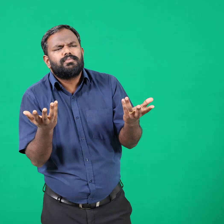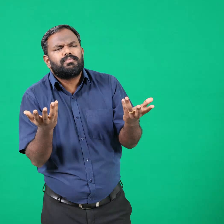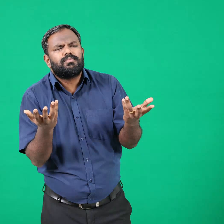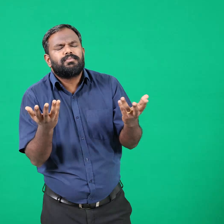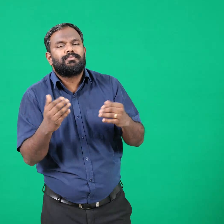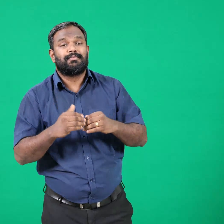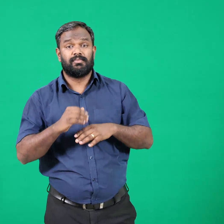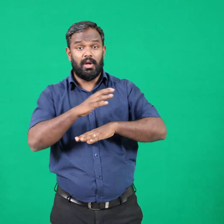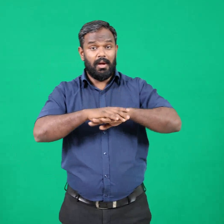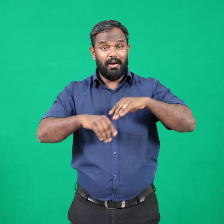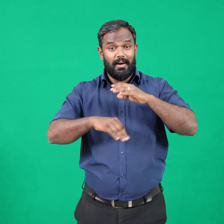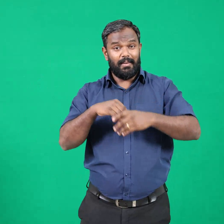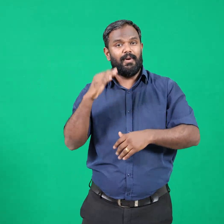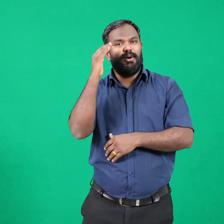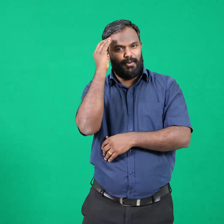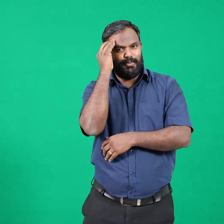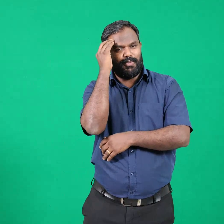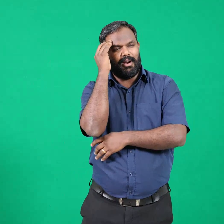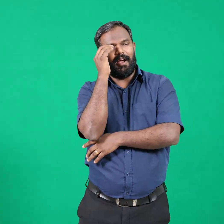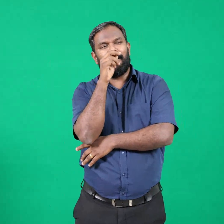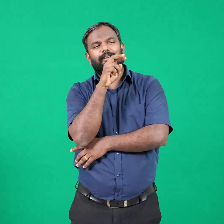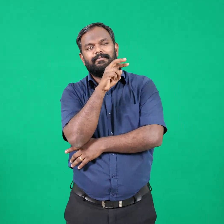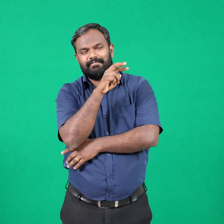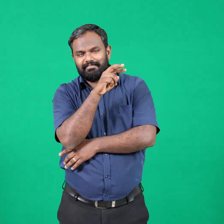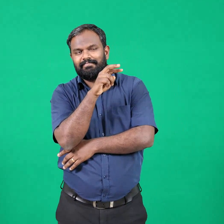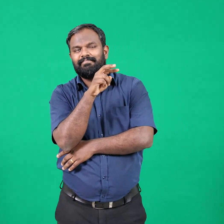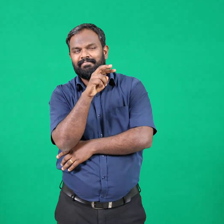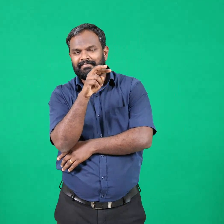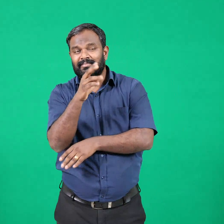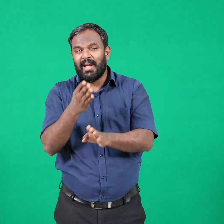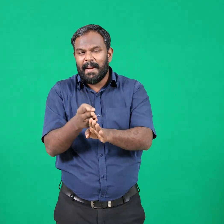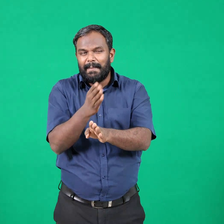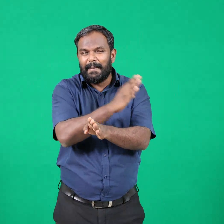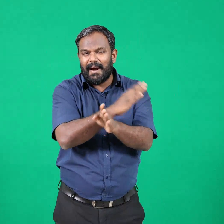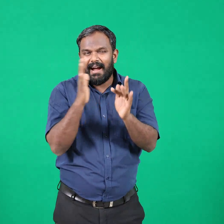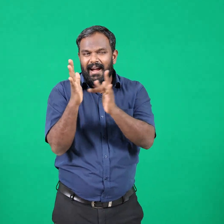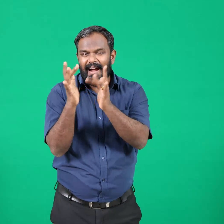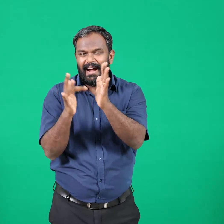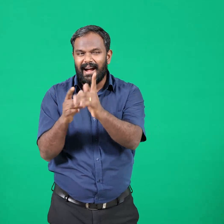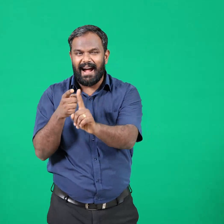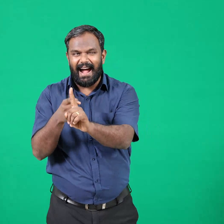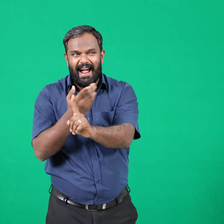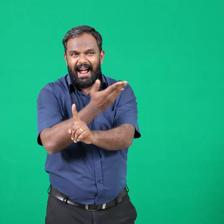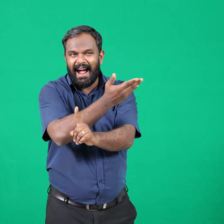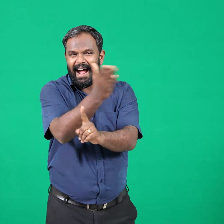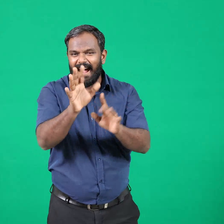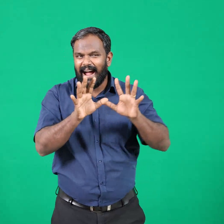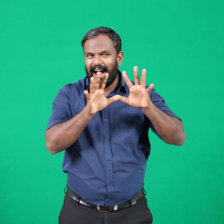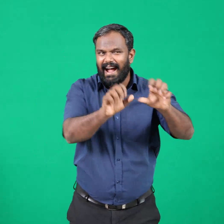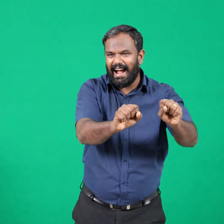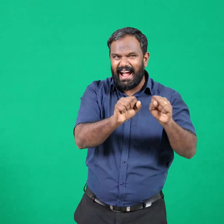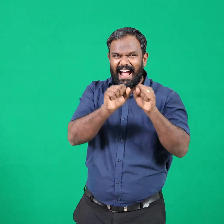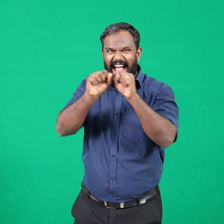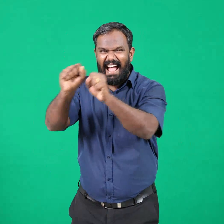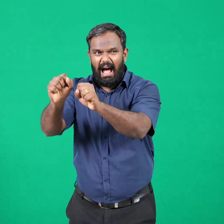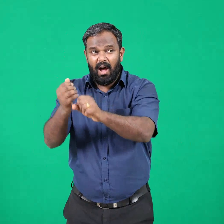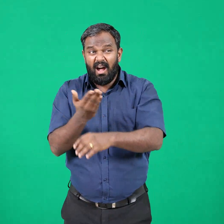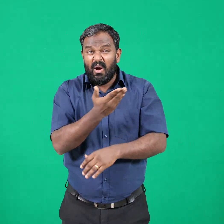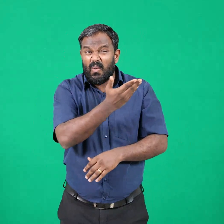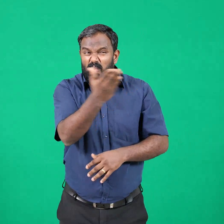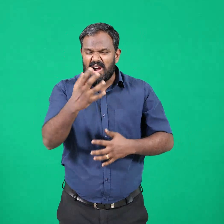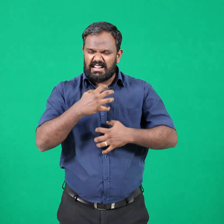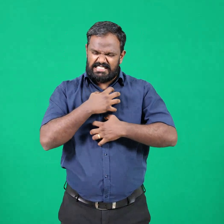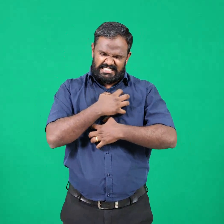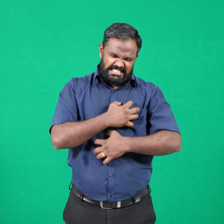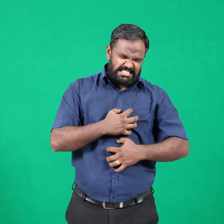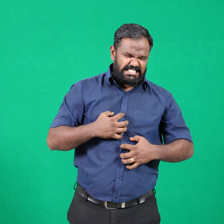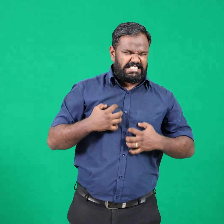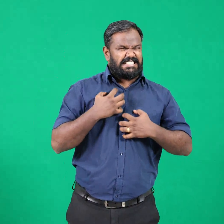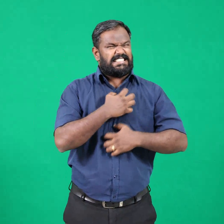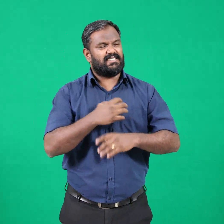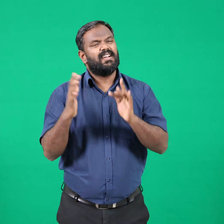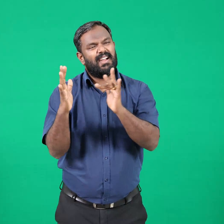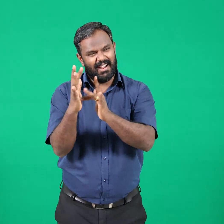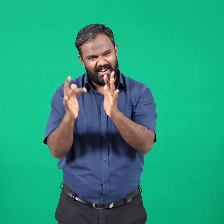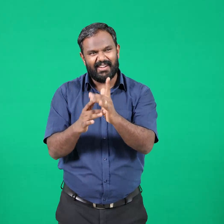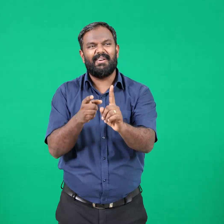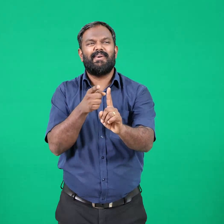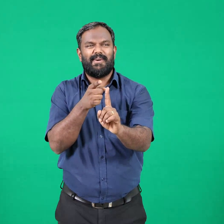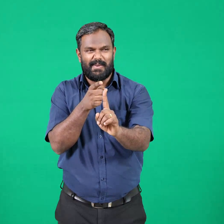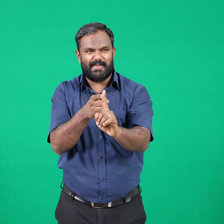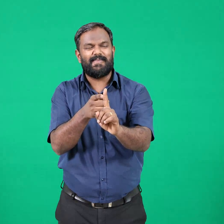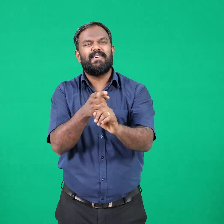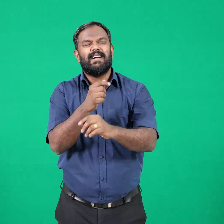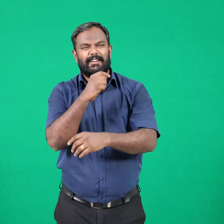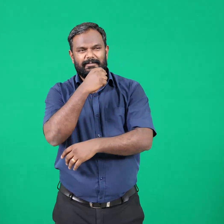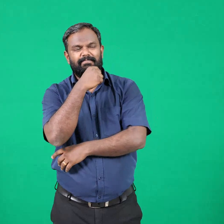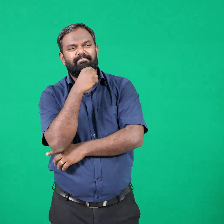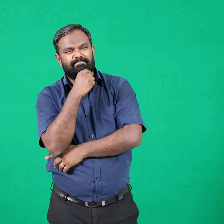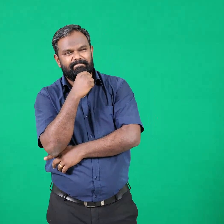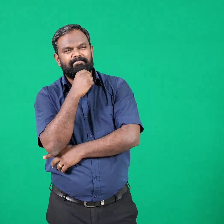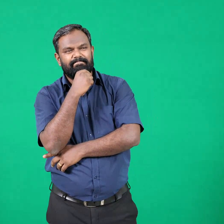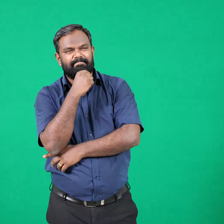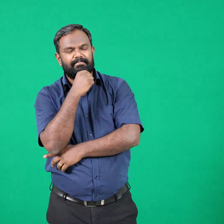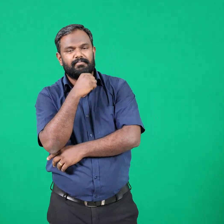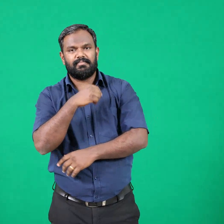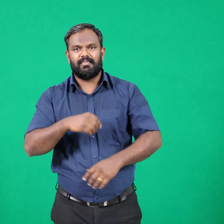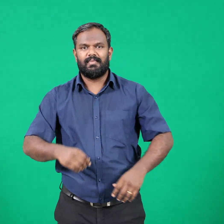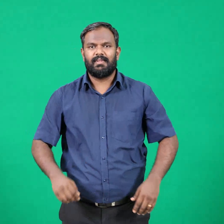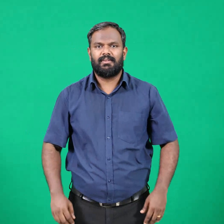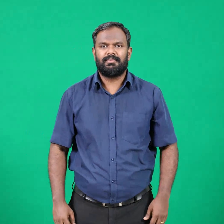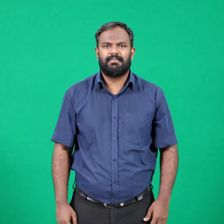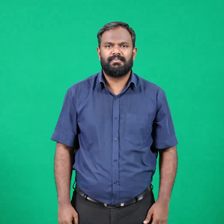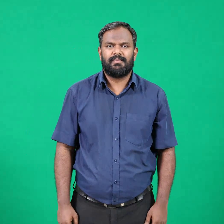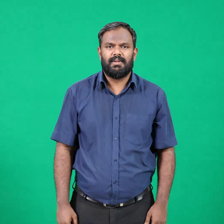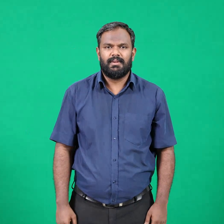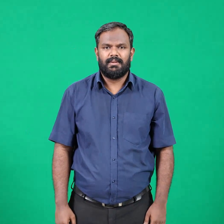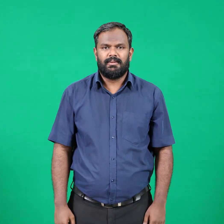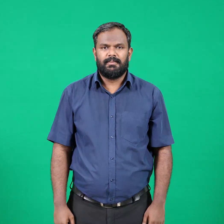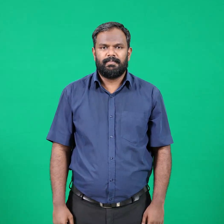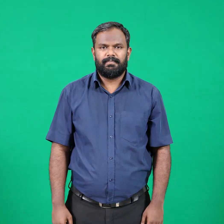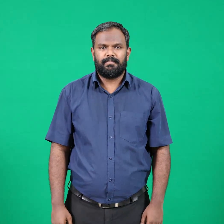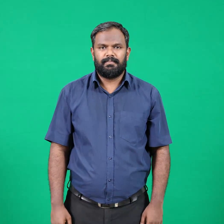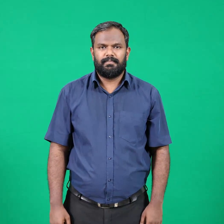For he knew it was out of envy that they had handed Jesus over to him.